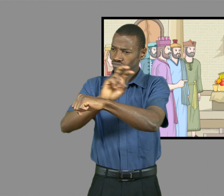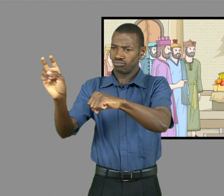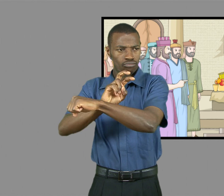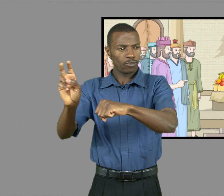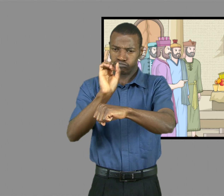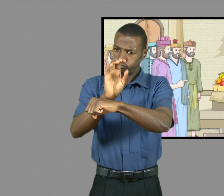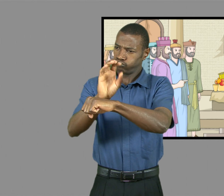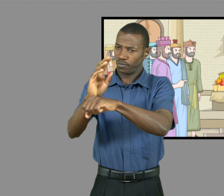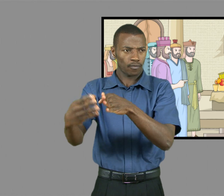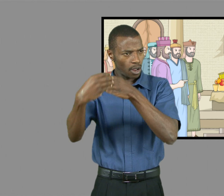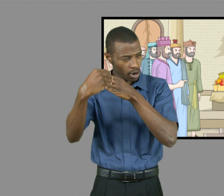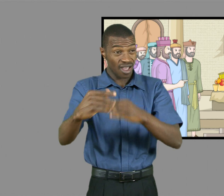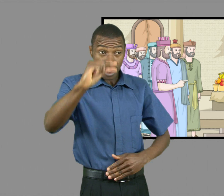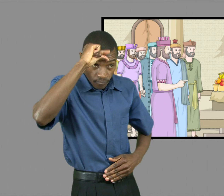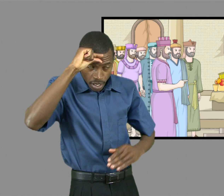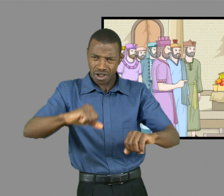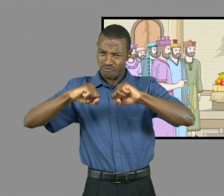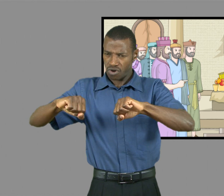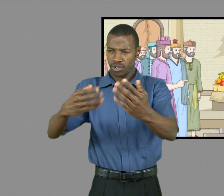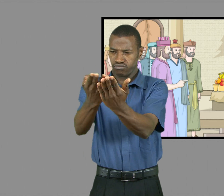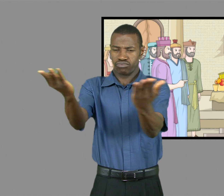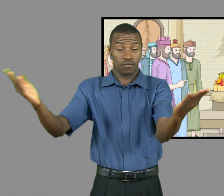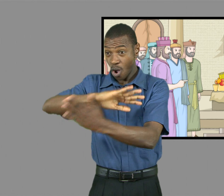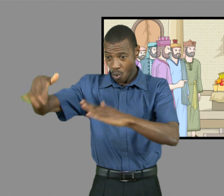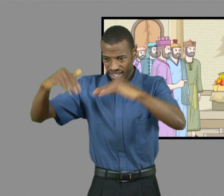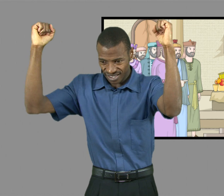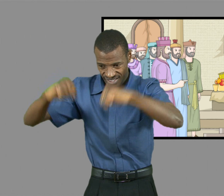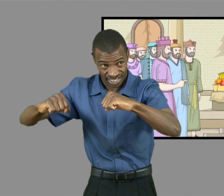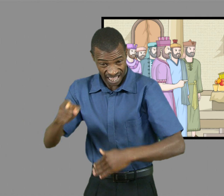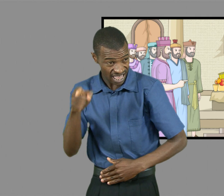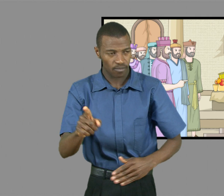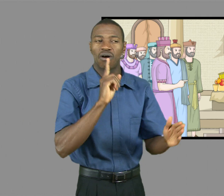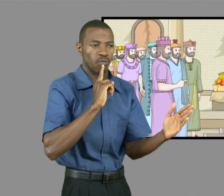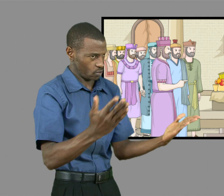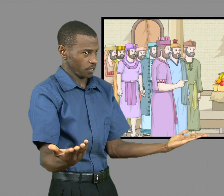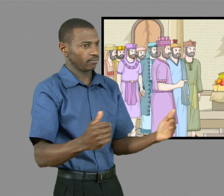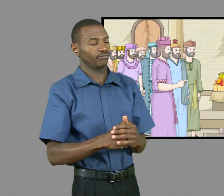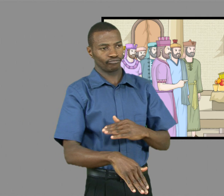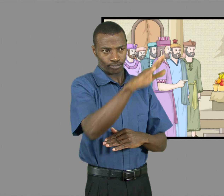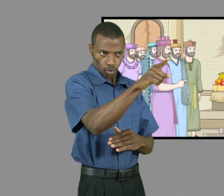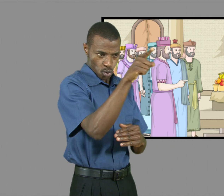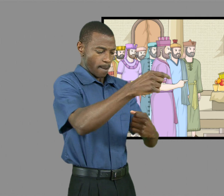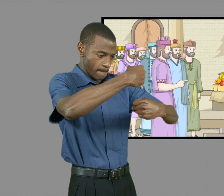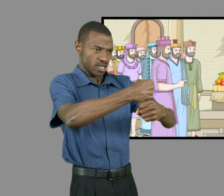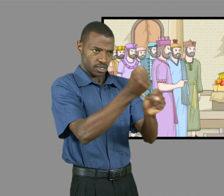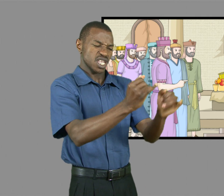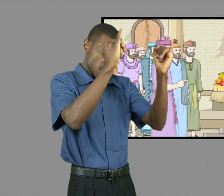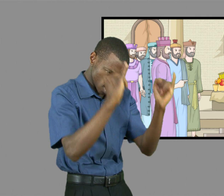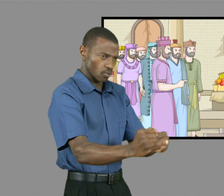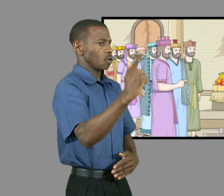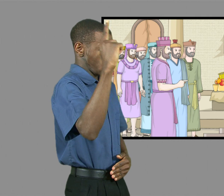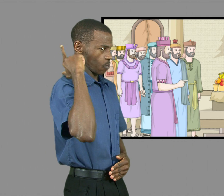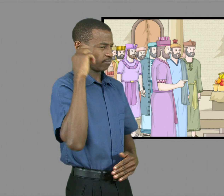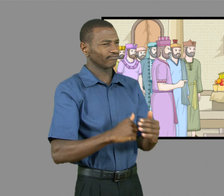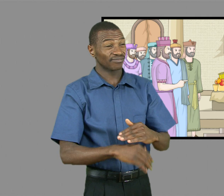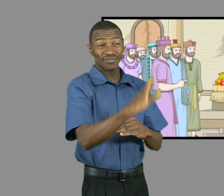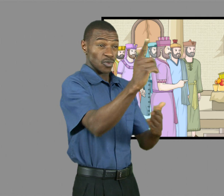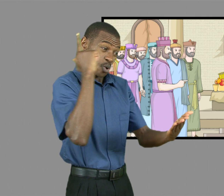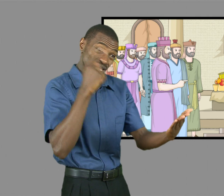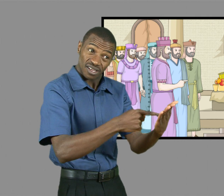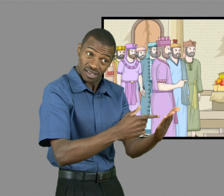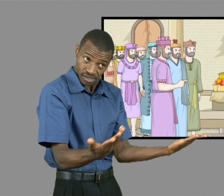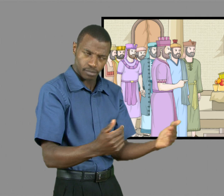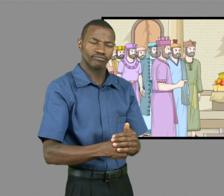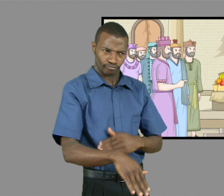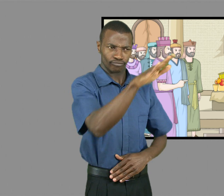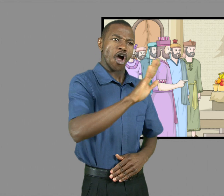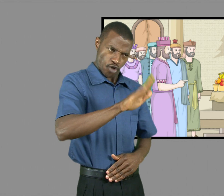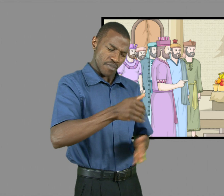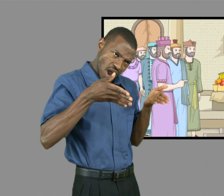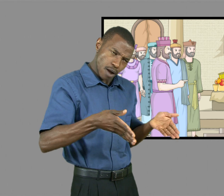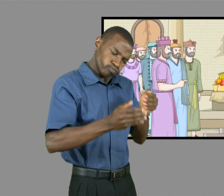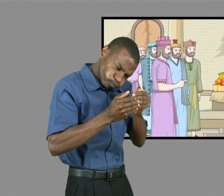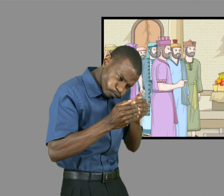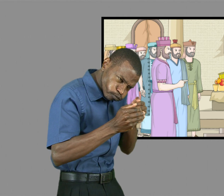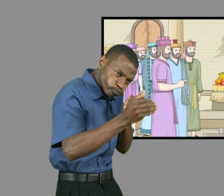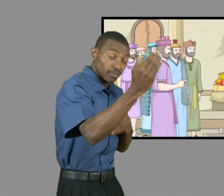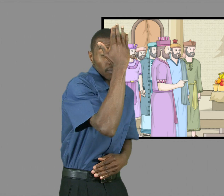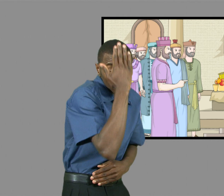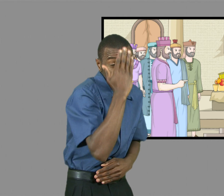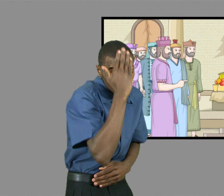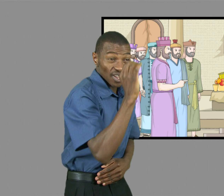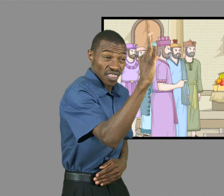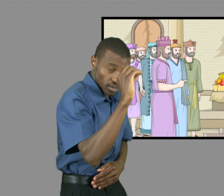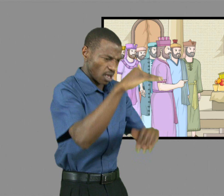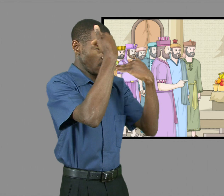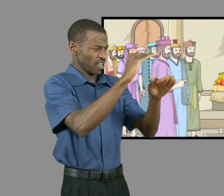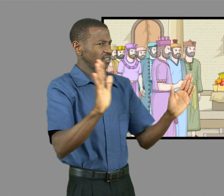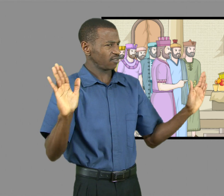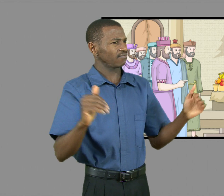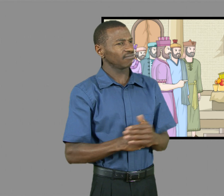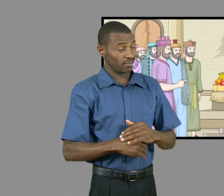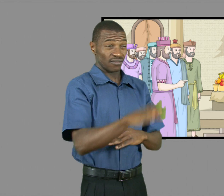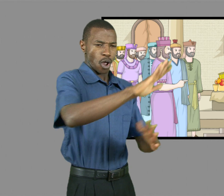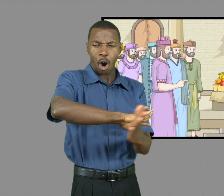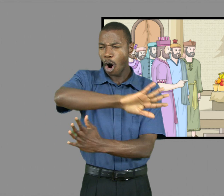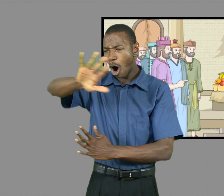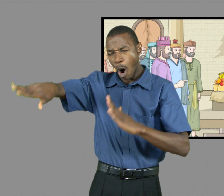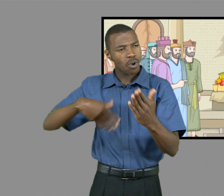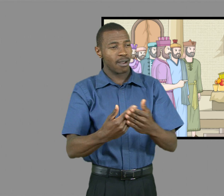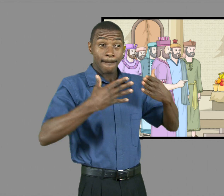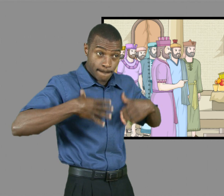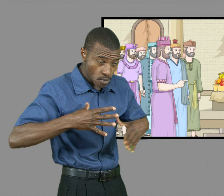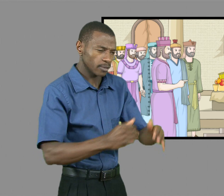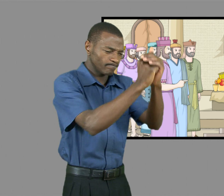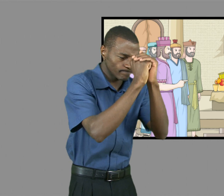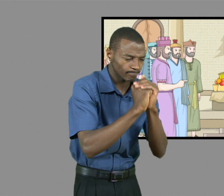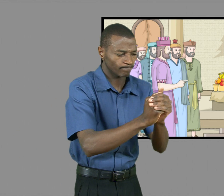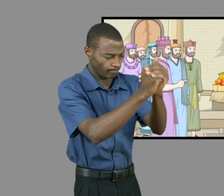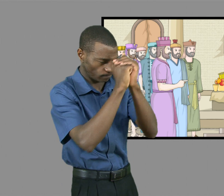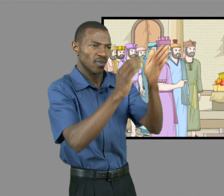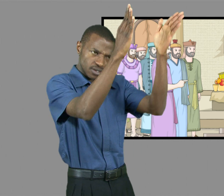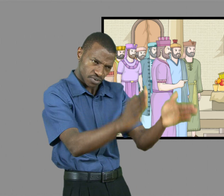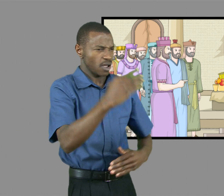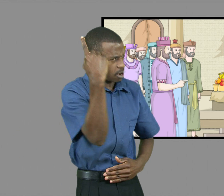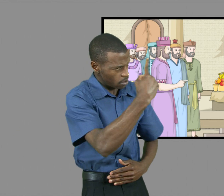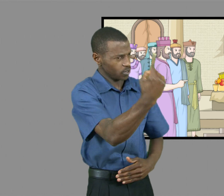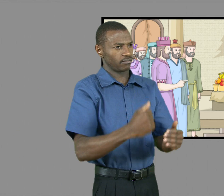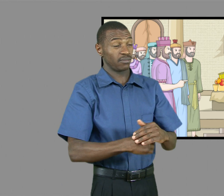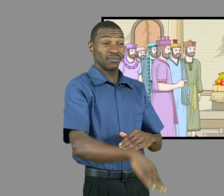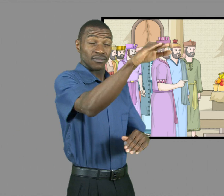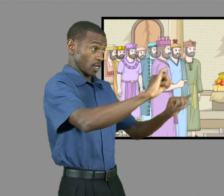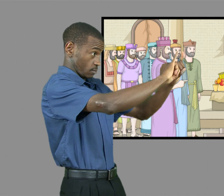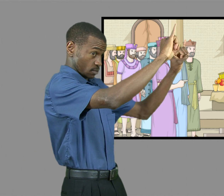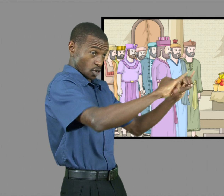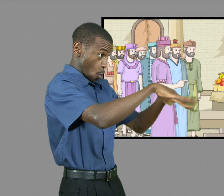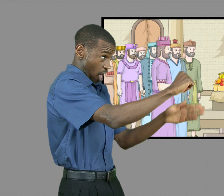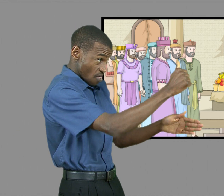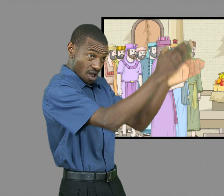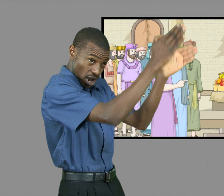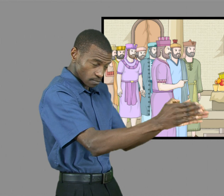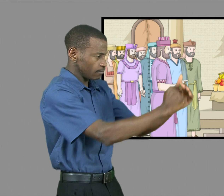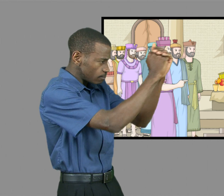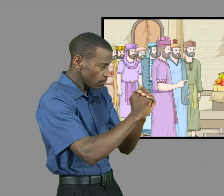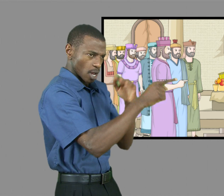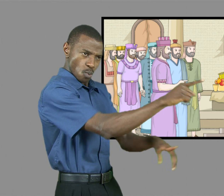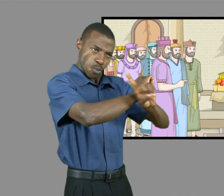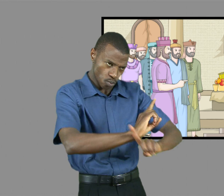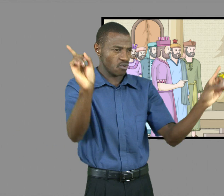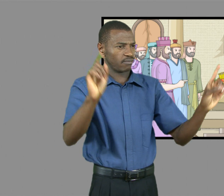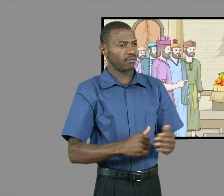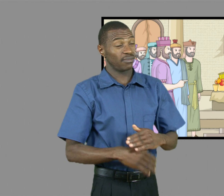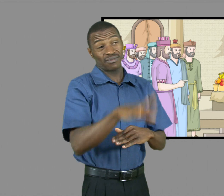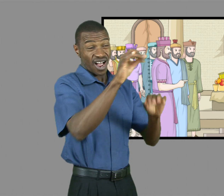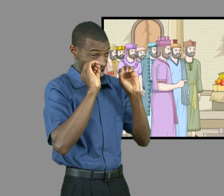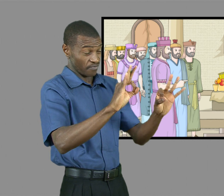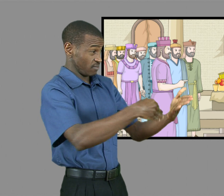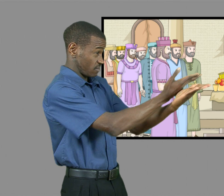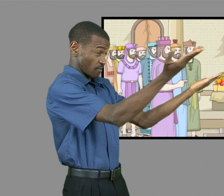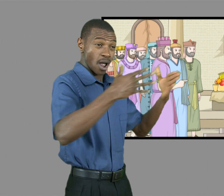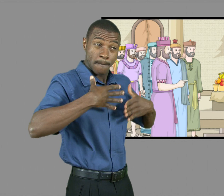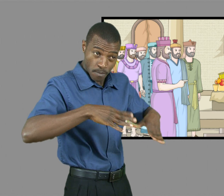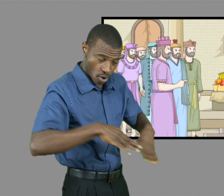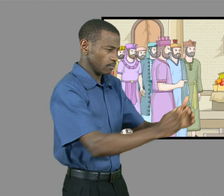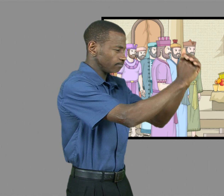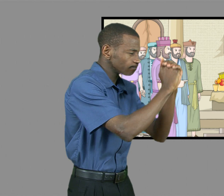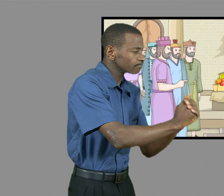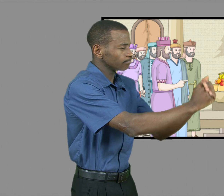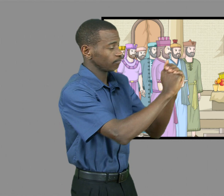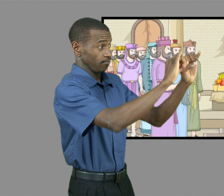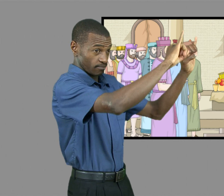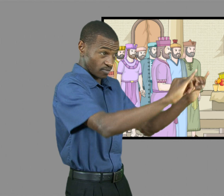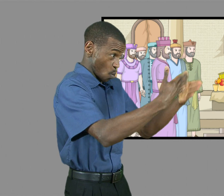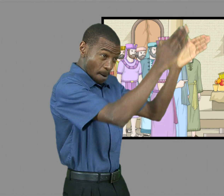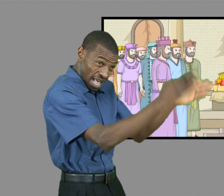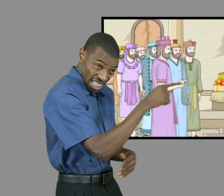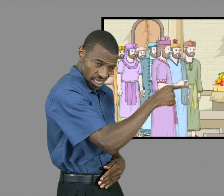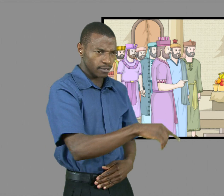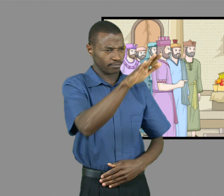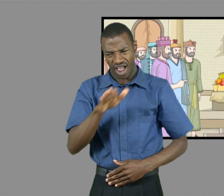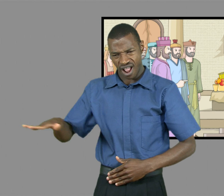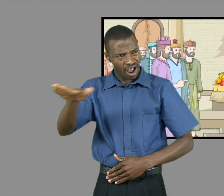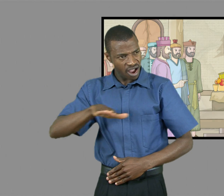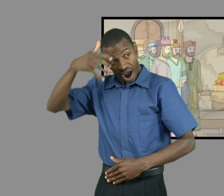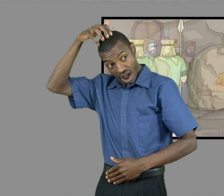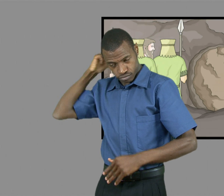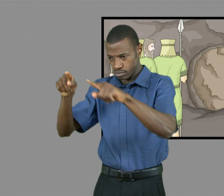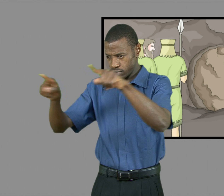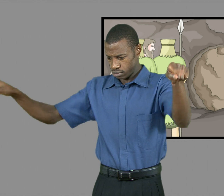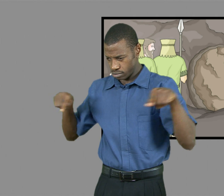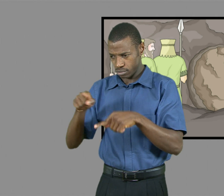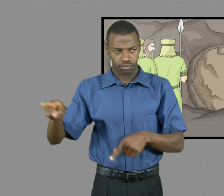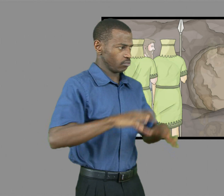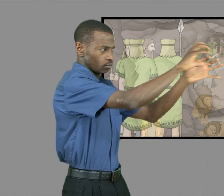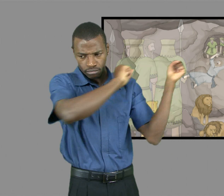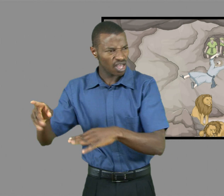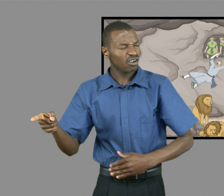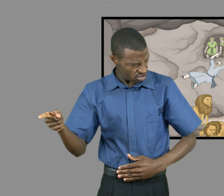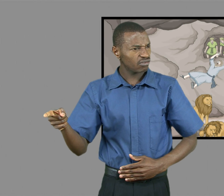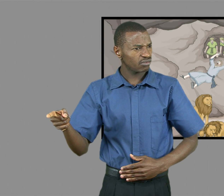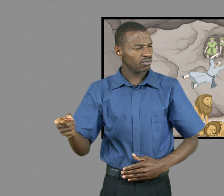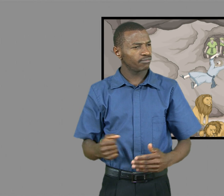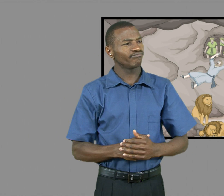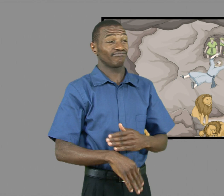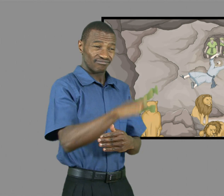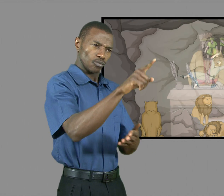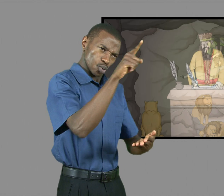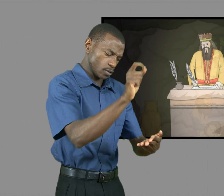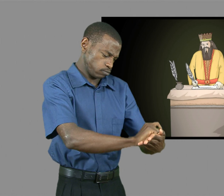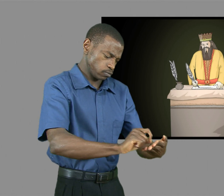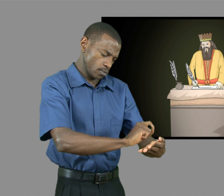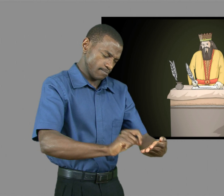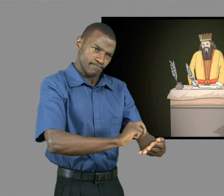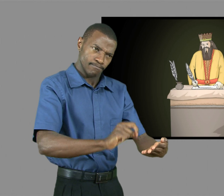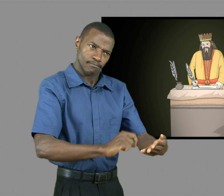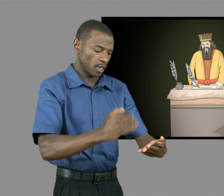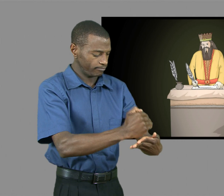All the royal administrators, prefects, satraps, advisers, and governors have agreed that the king should establish an ordinance and enforce a decree that for thirty days anyone who petitions any god or man except you, O king, will be thrown into the den of lions.